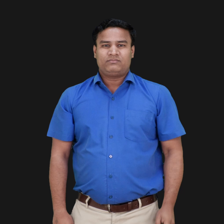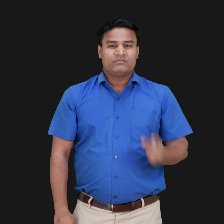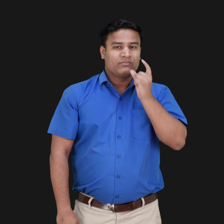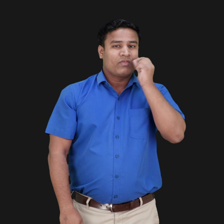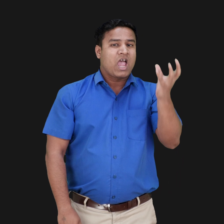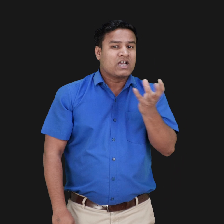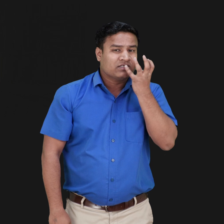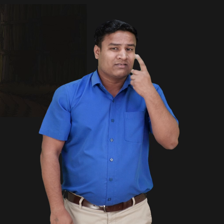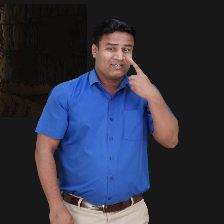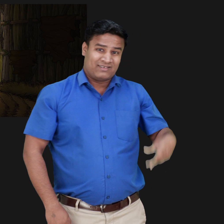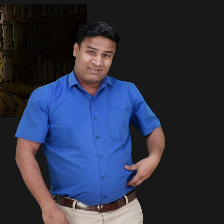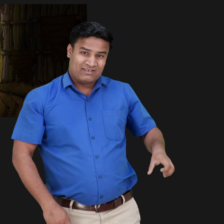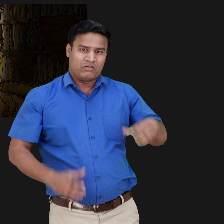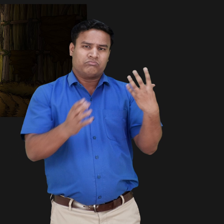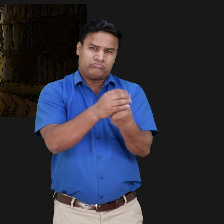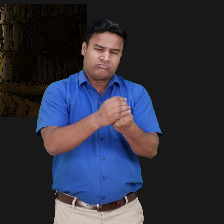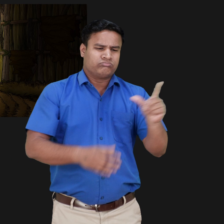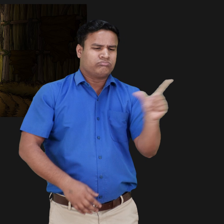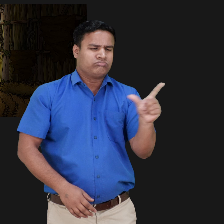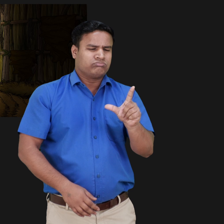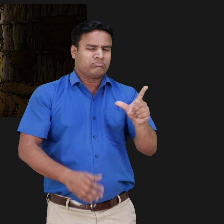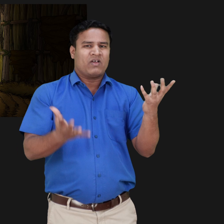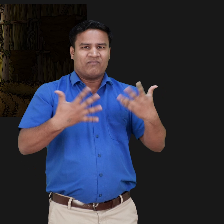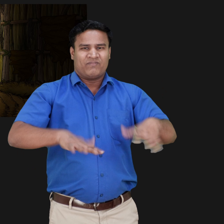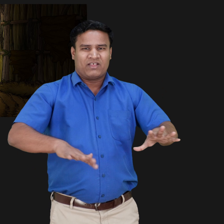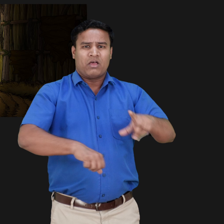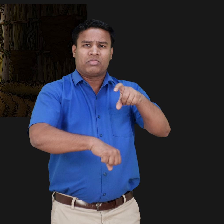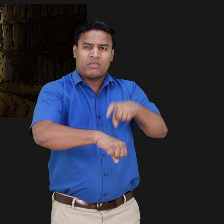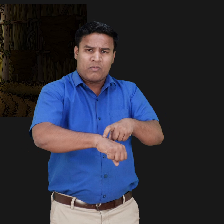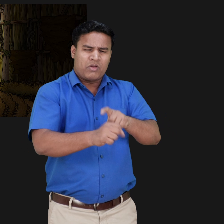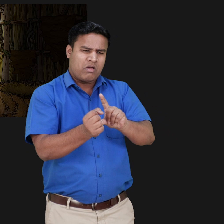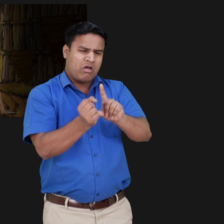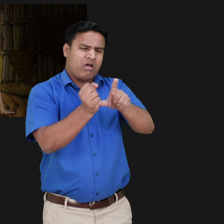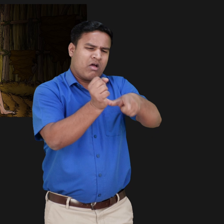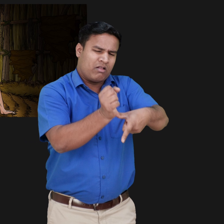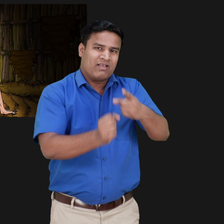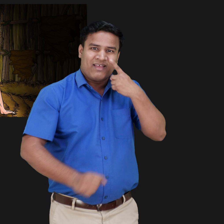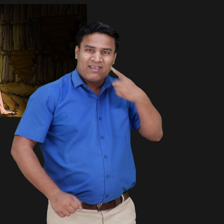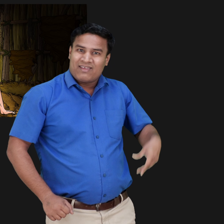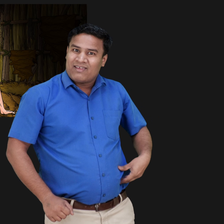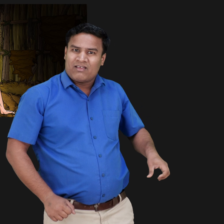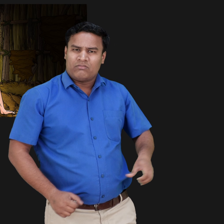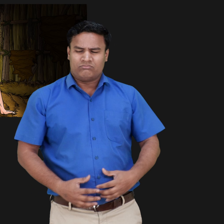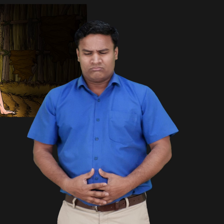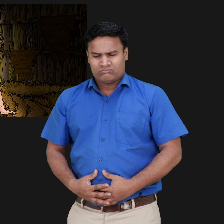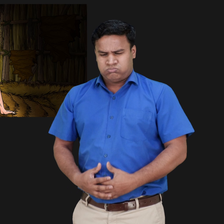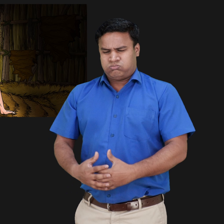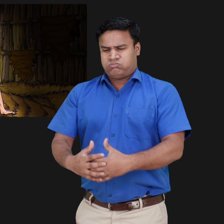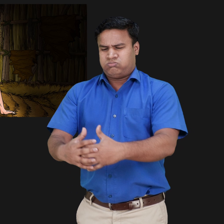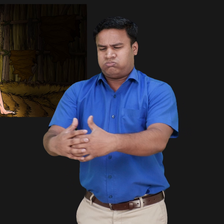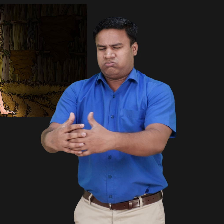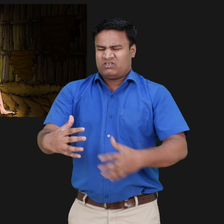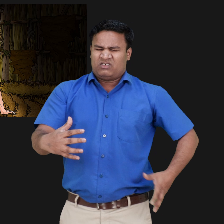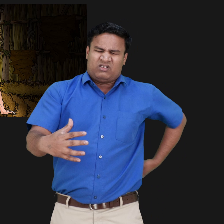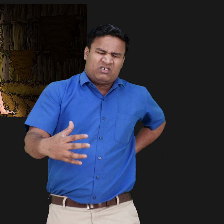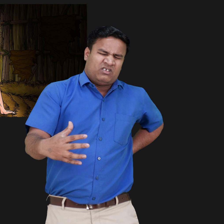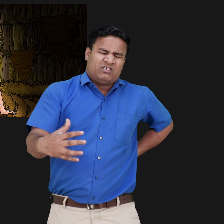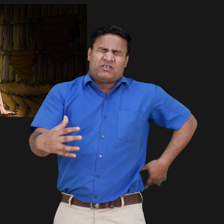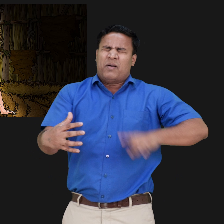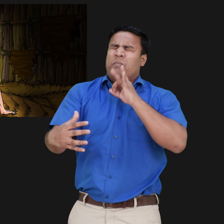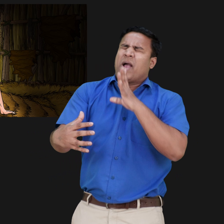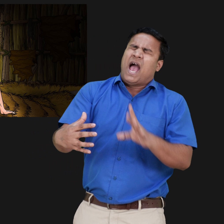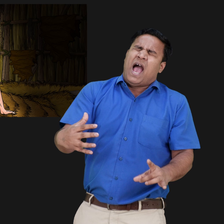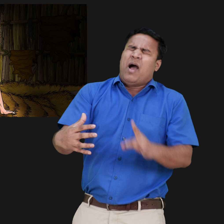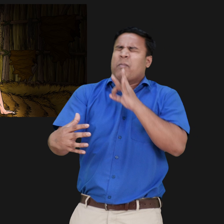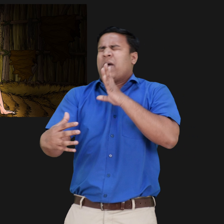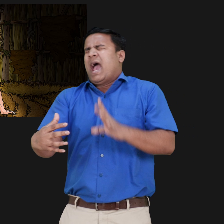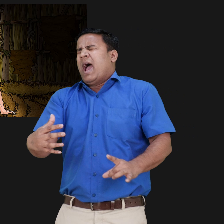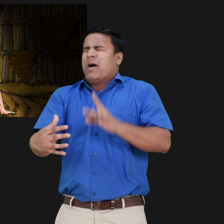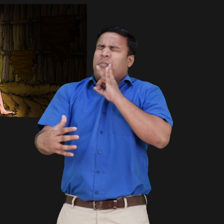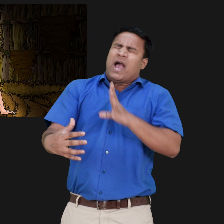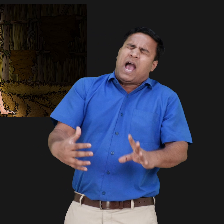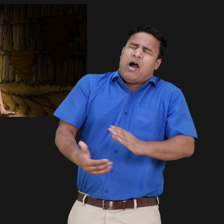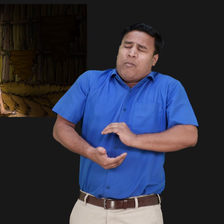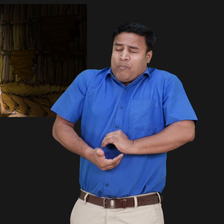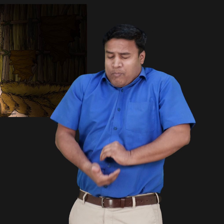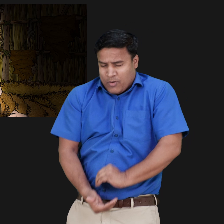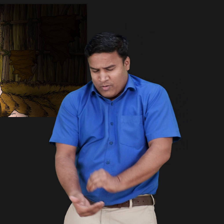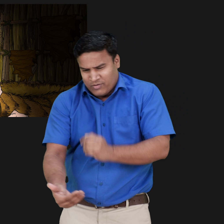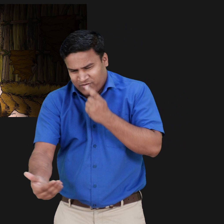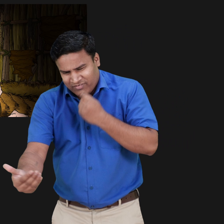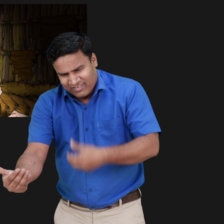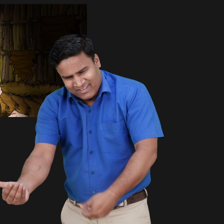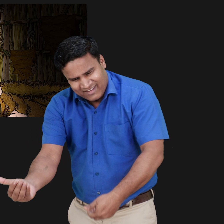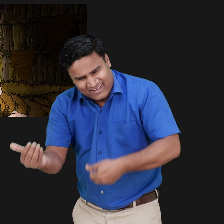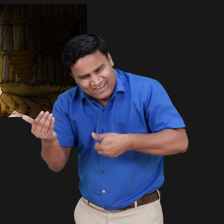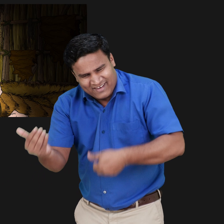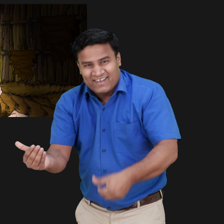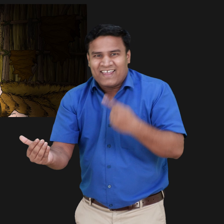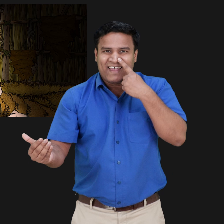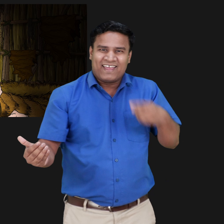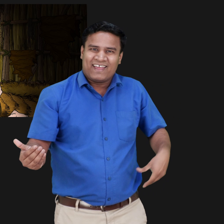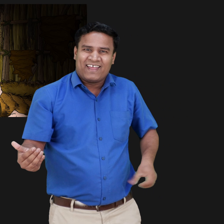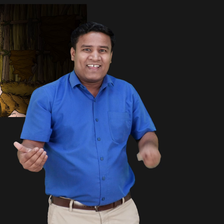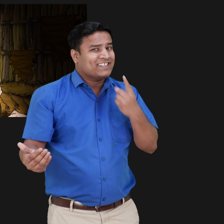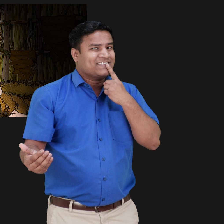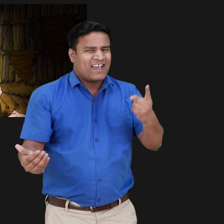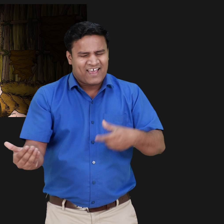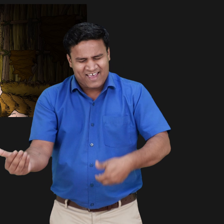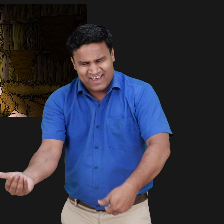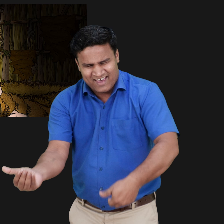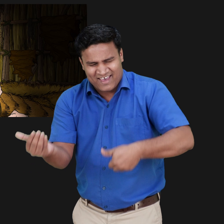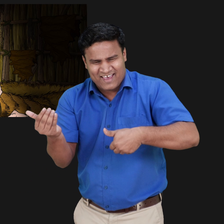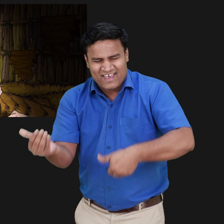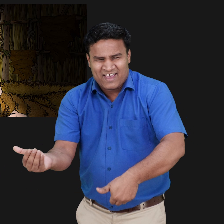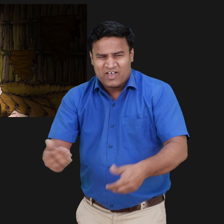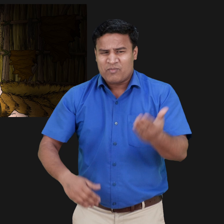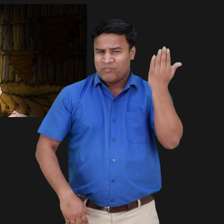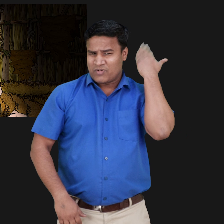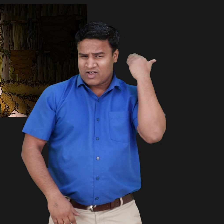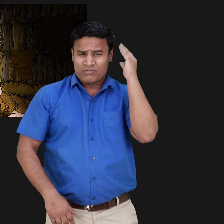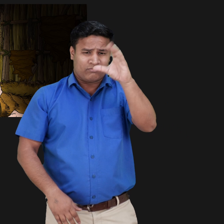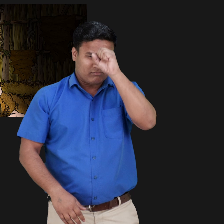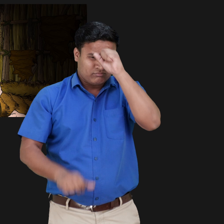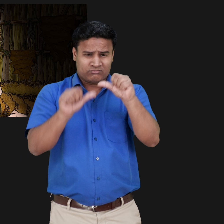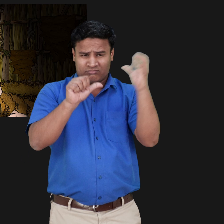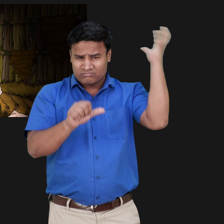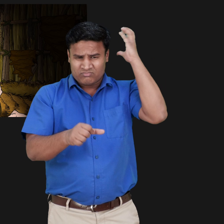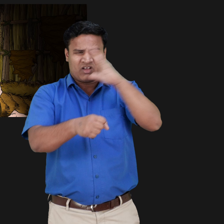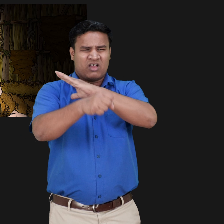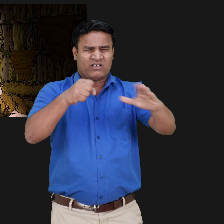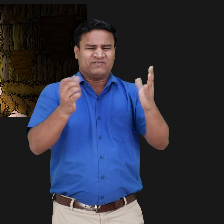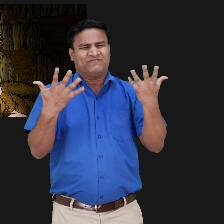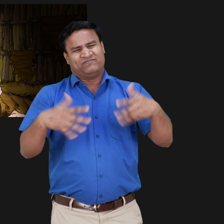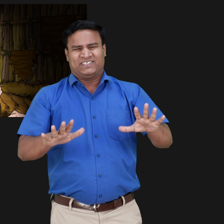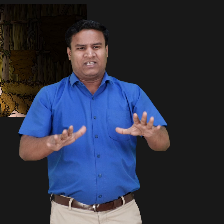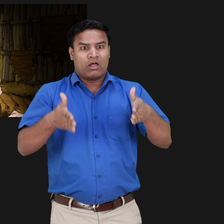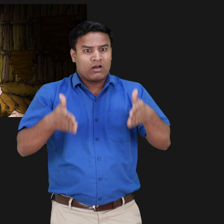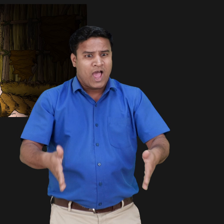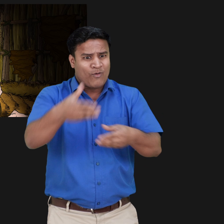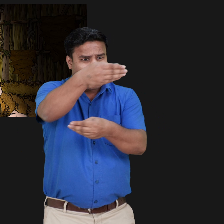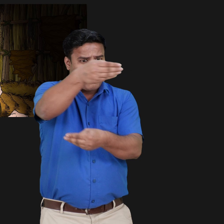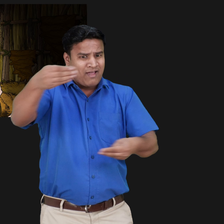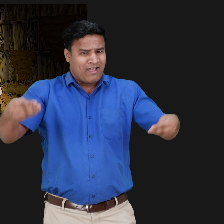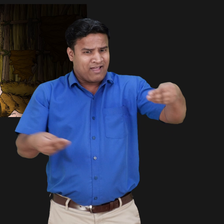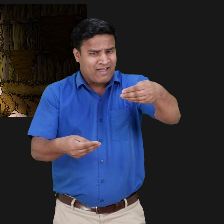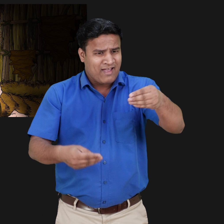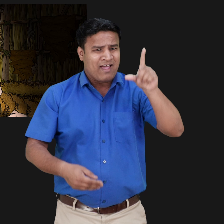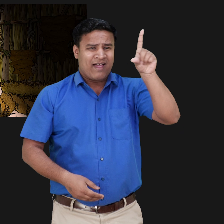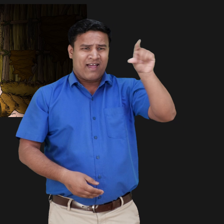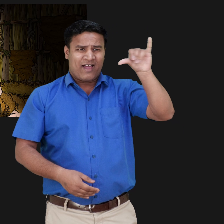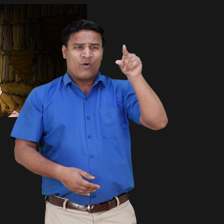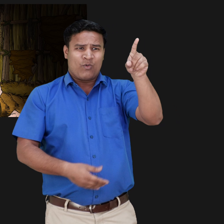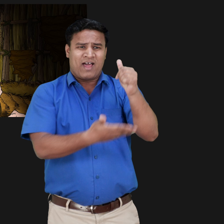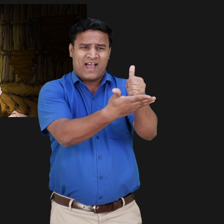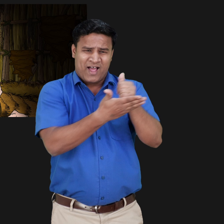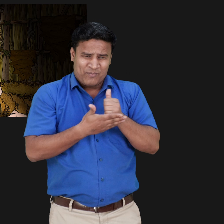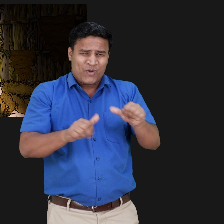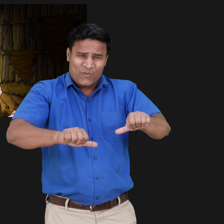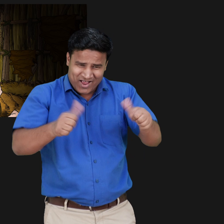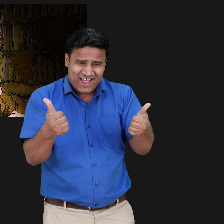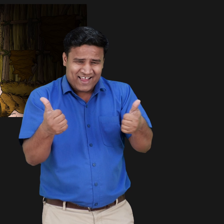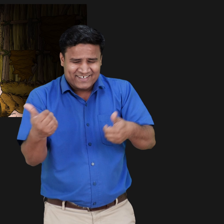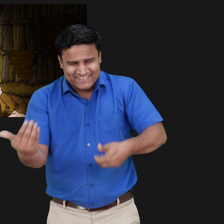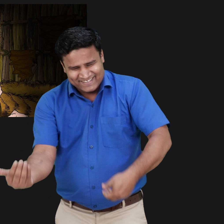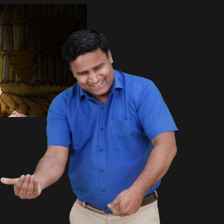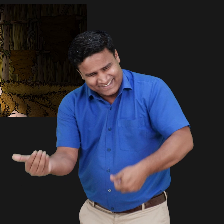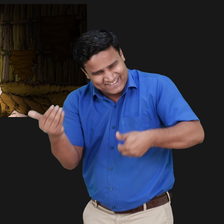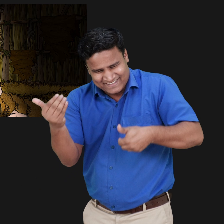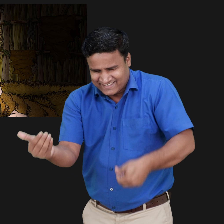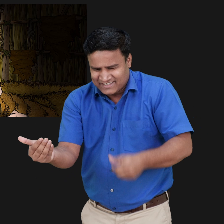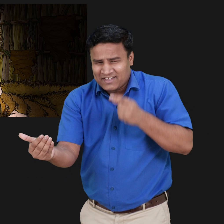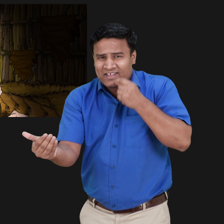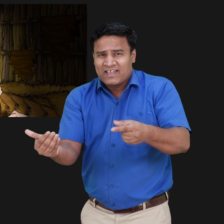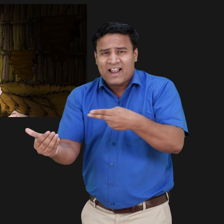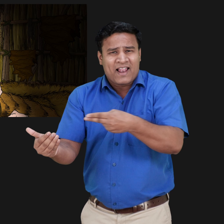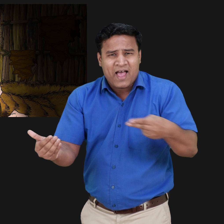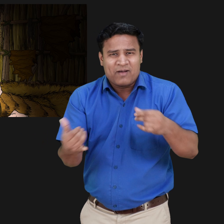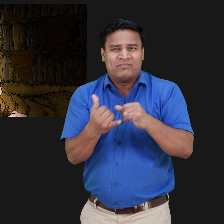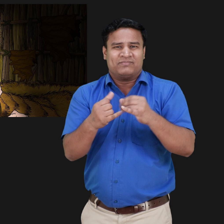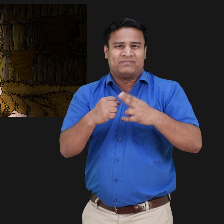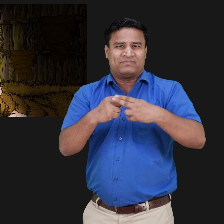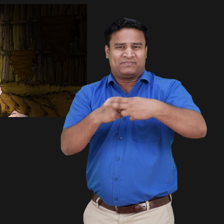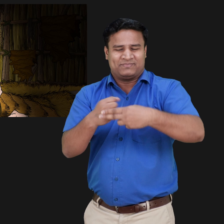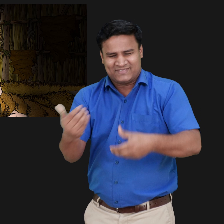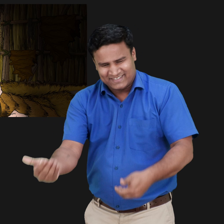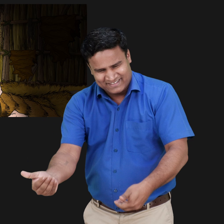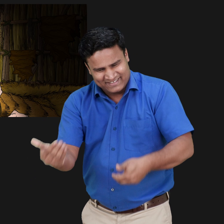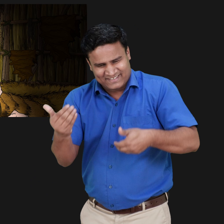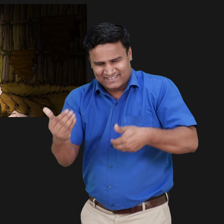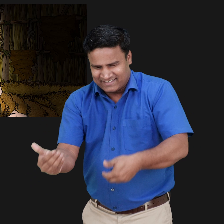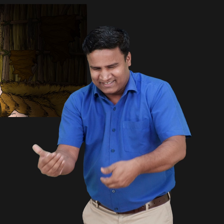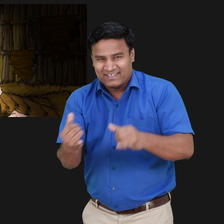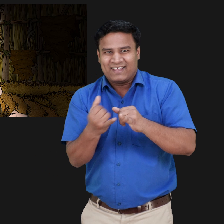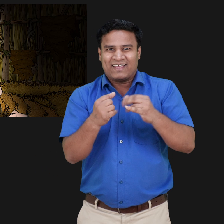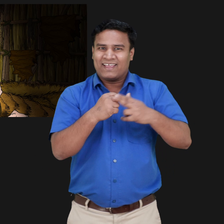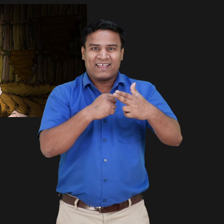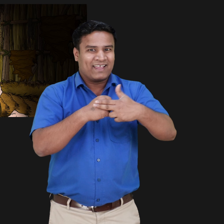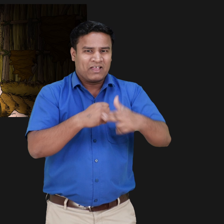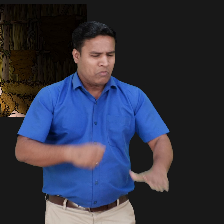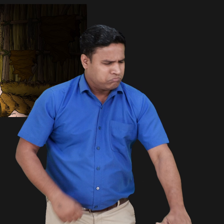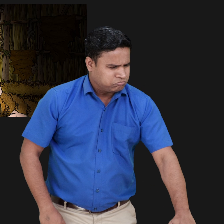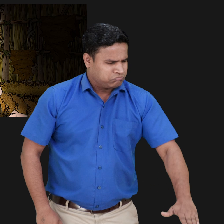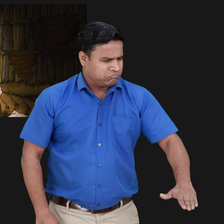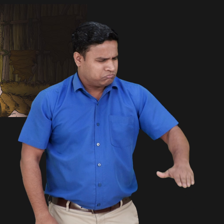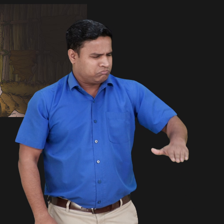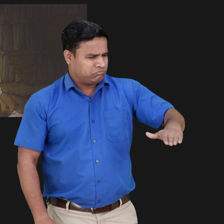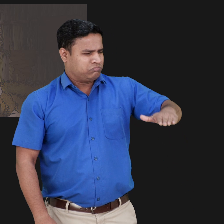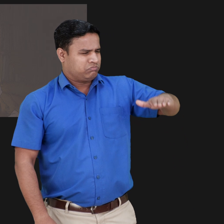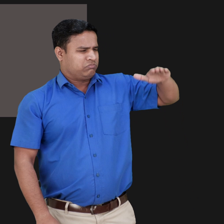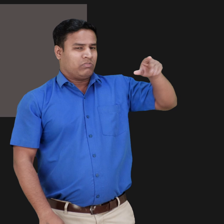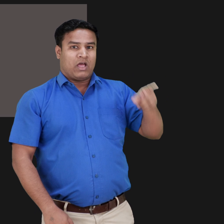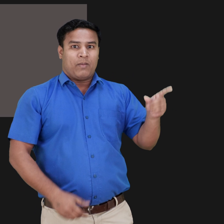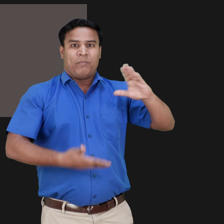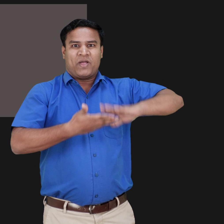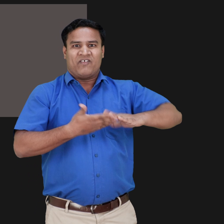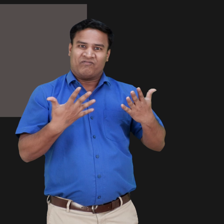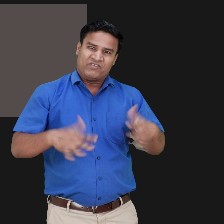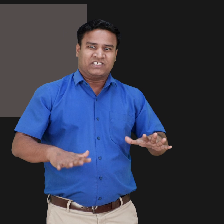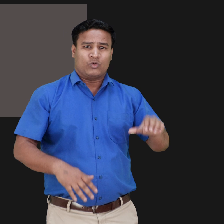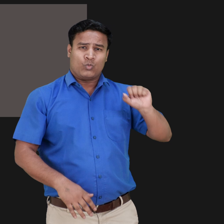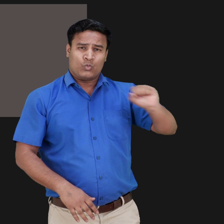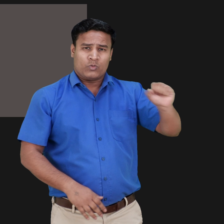And Adam again had relations with his wife, and she gave birth to a son and named him Seth, saying, “God has granted me another seed in place of Abel, since Cain killed him.”